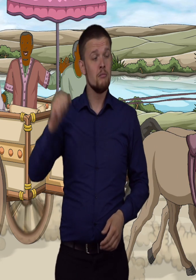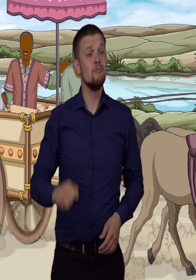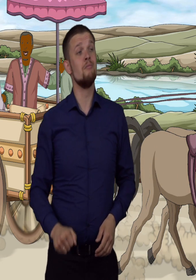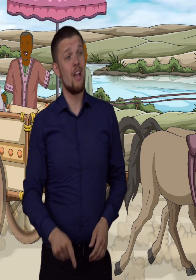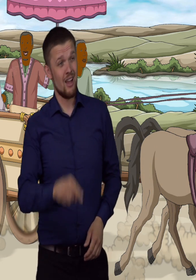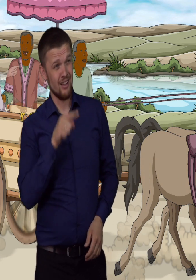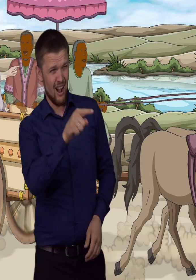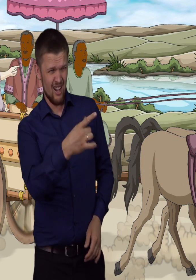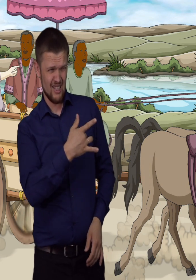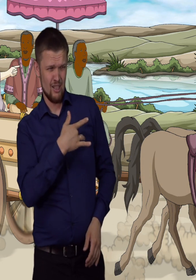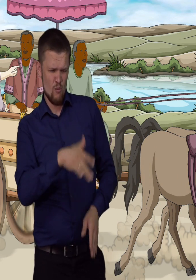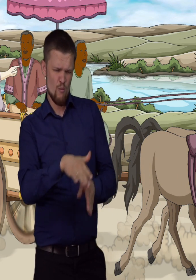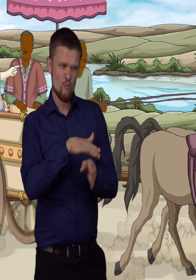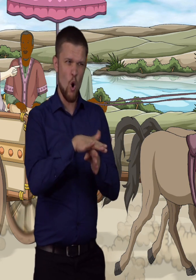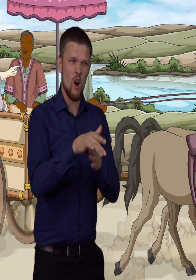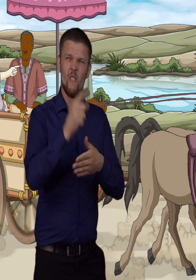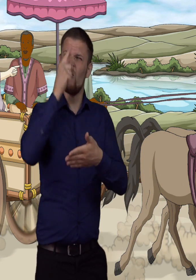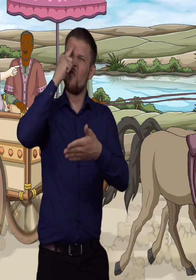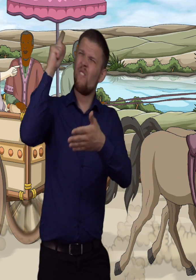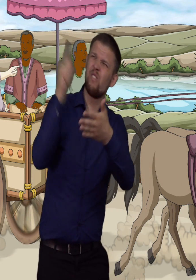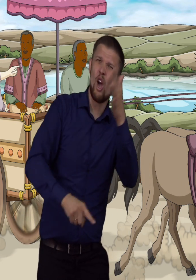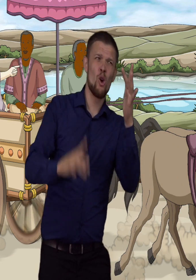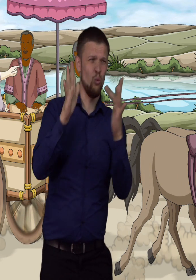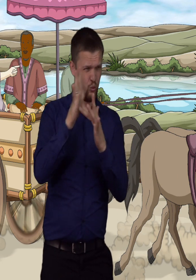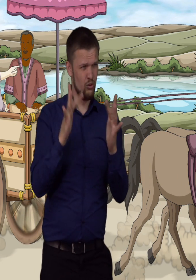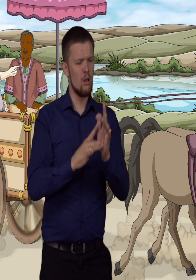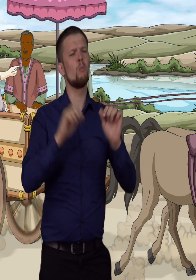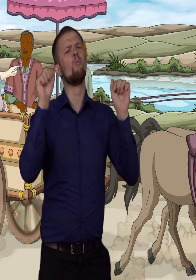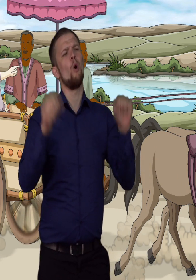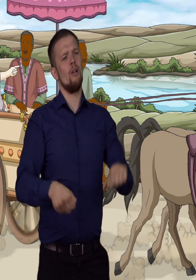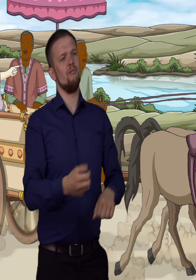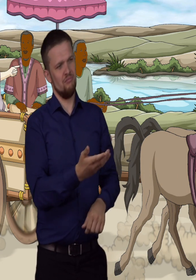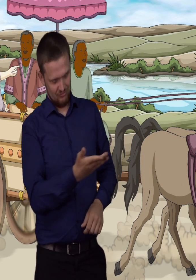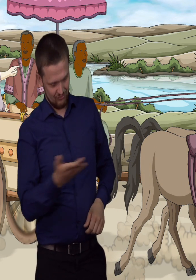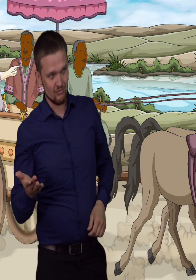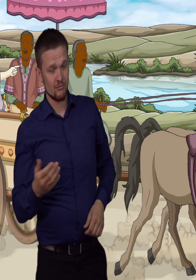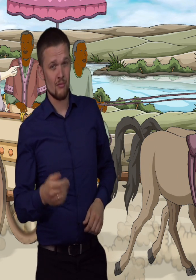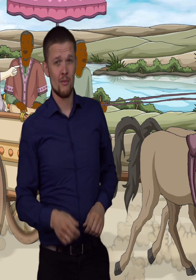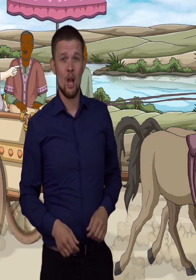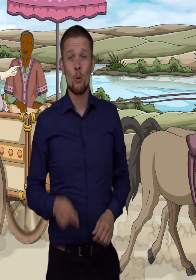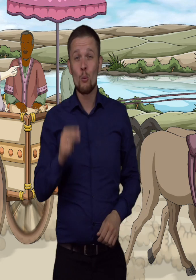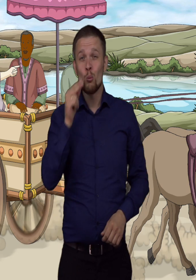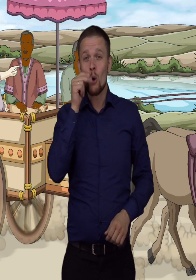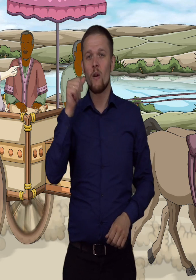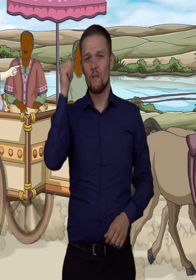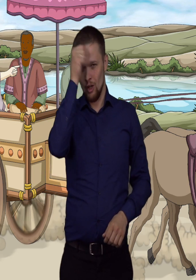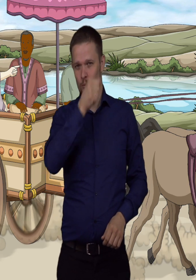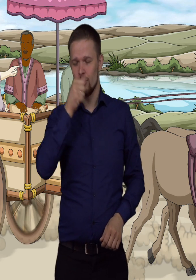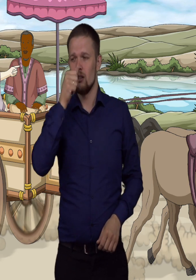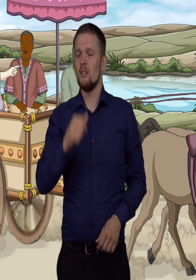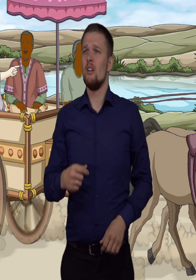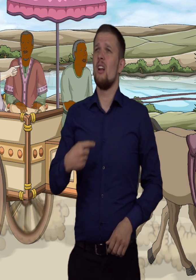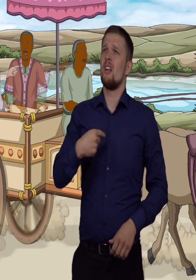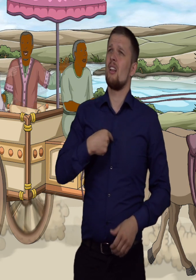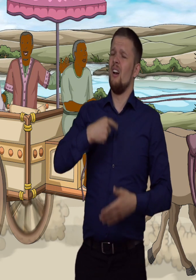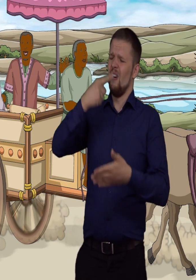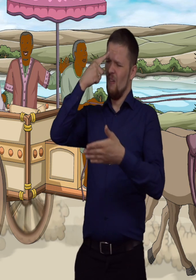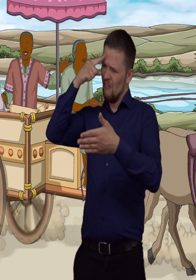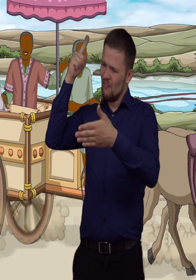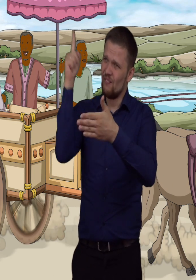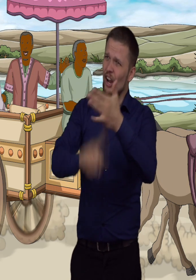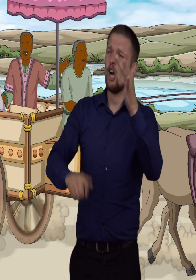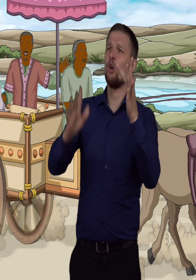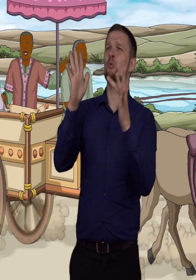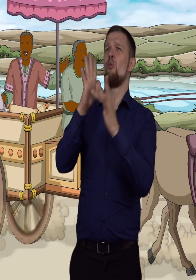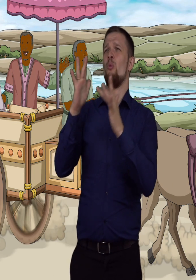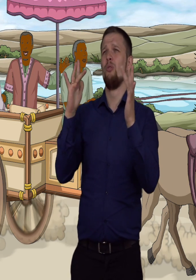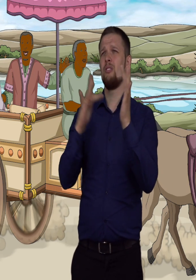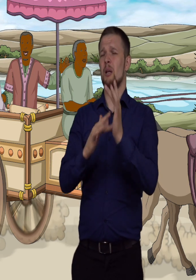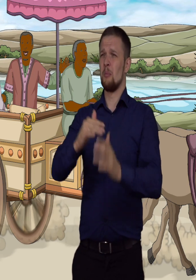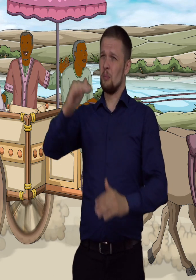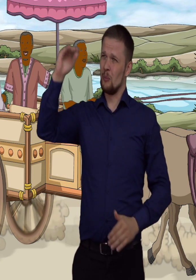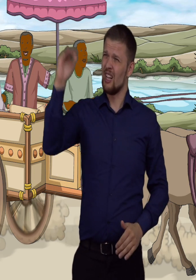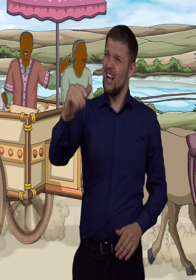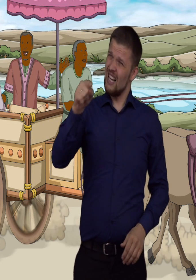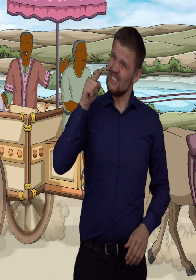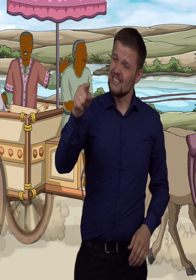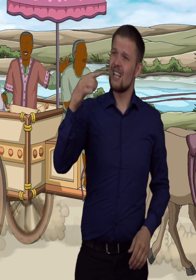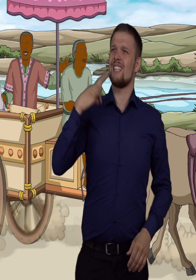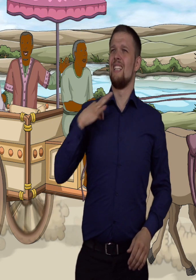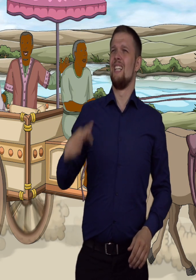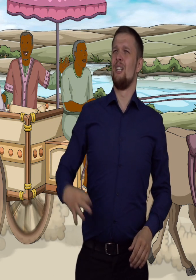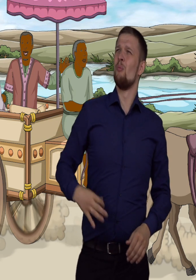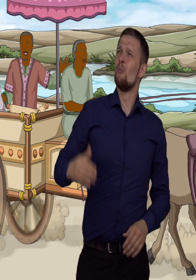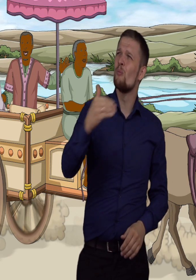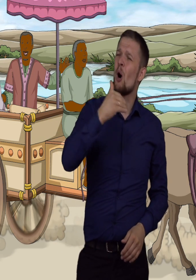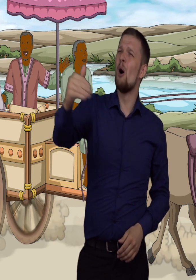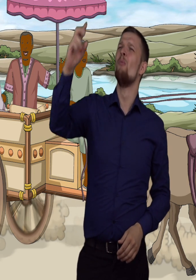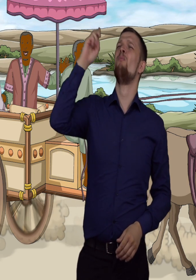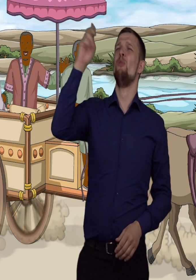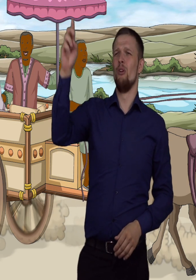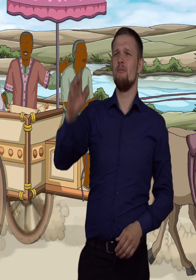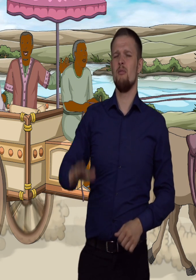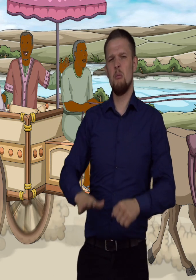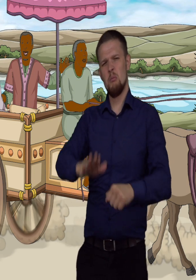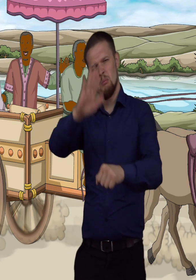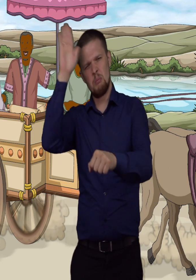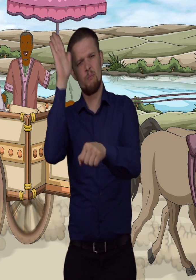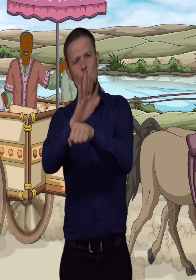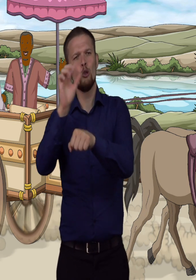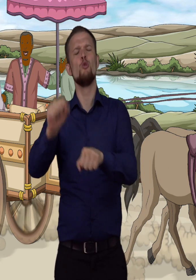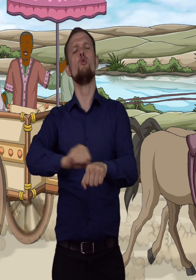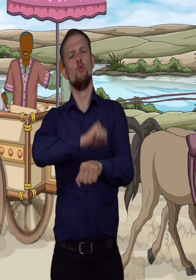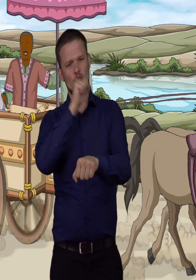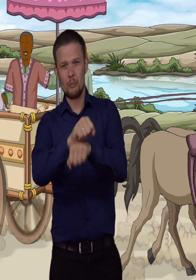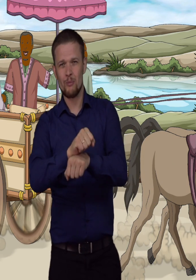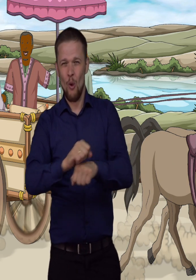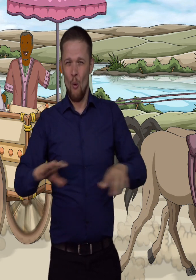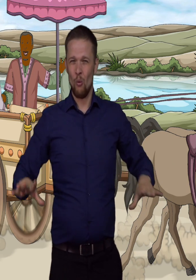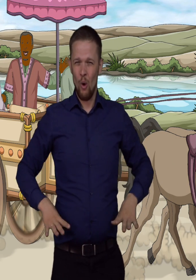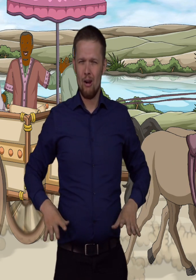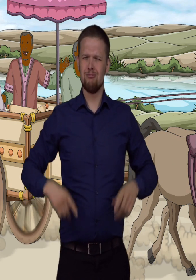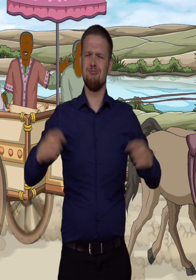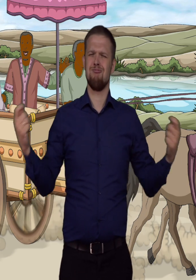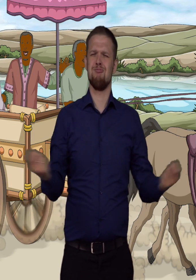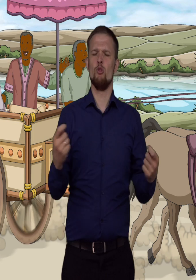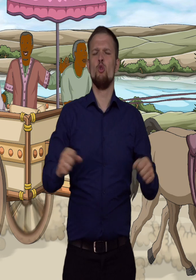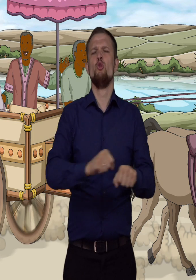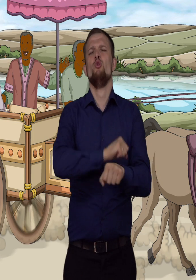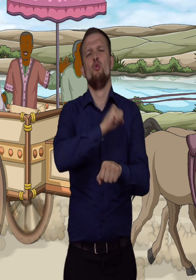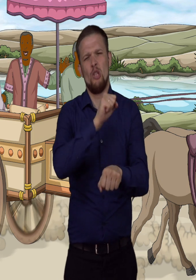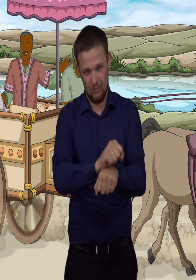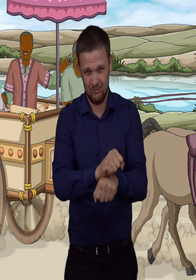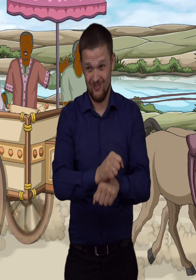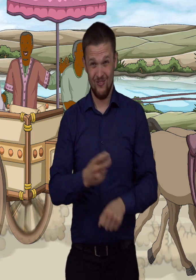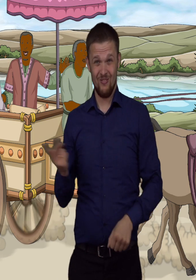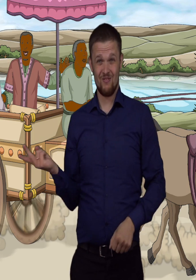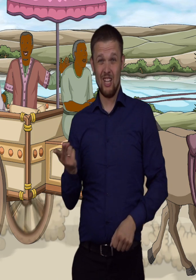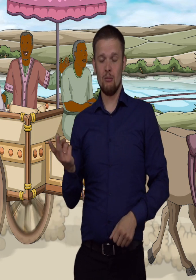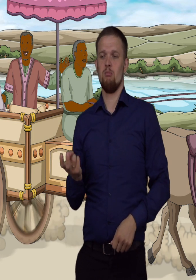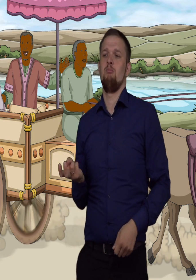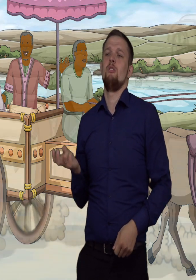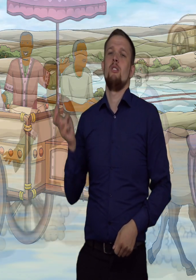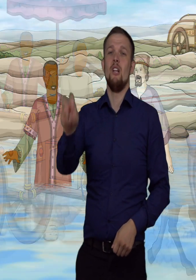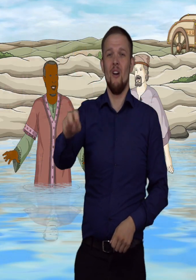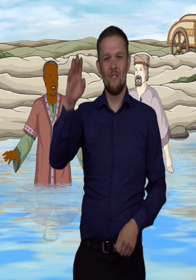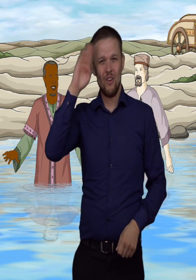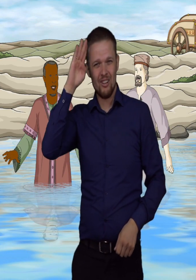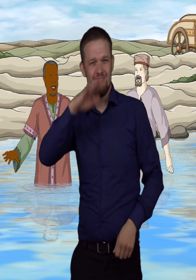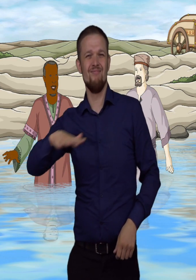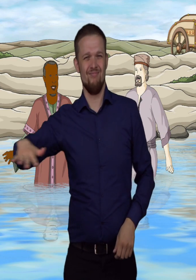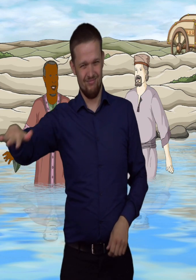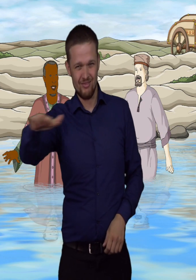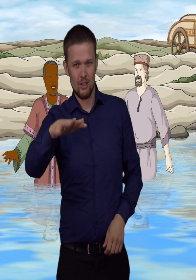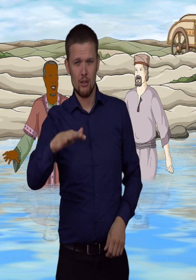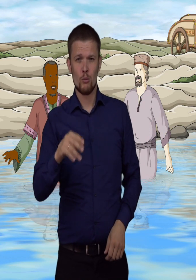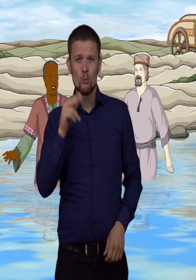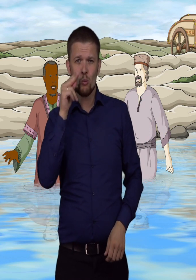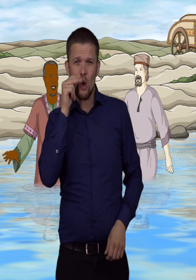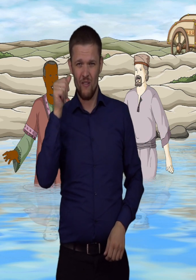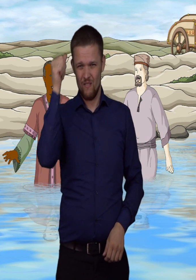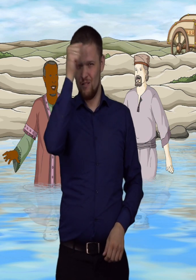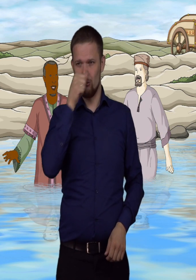What is there to prevent me from being baptized?” And he gave orders to stop the chariot.